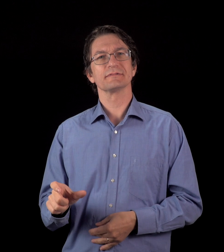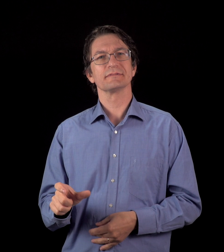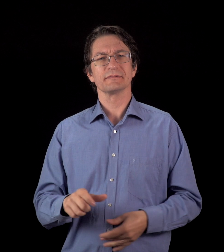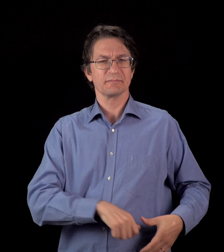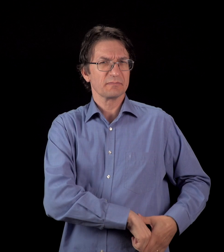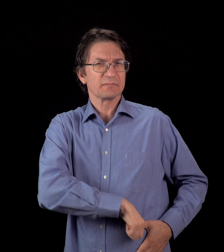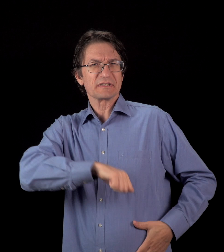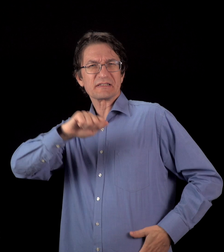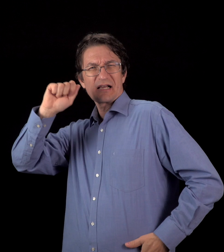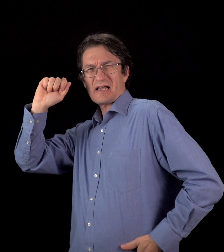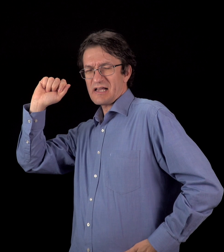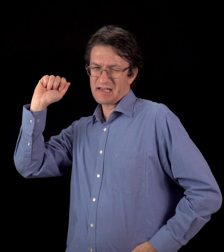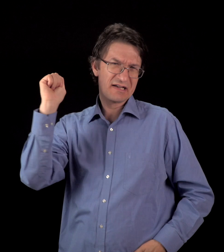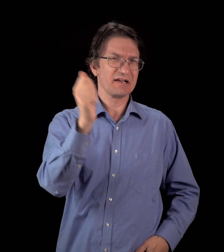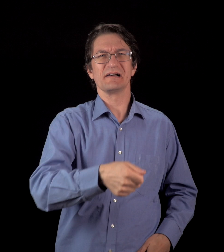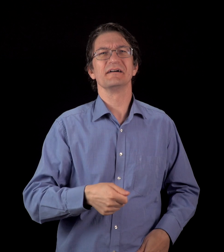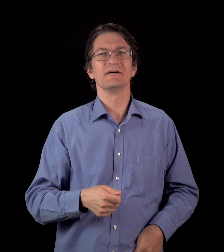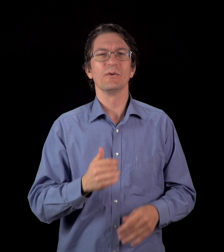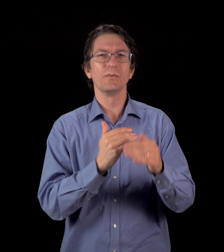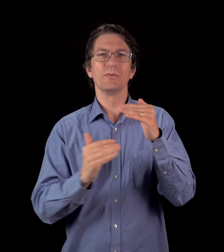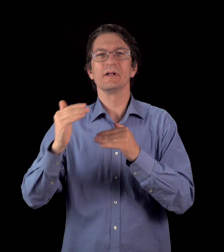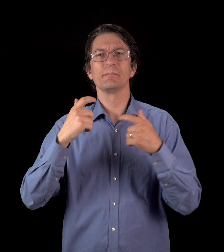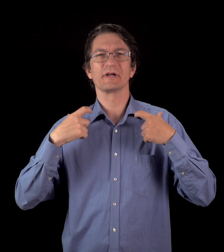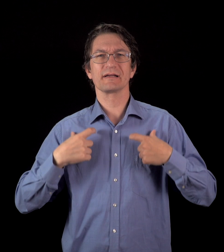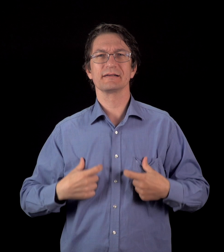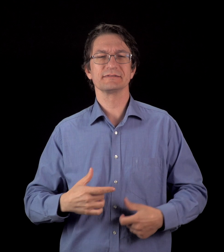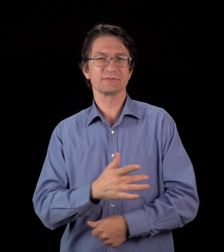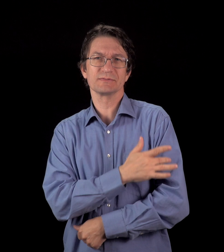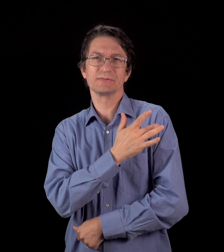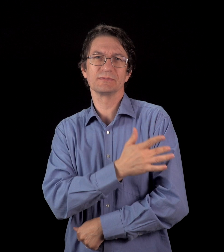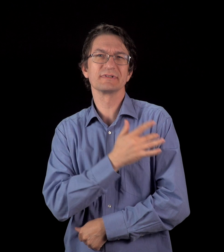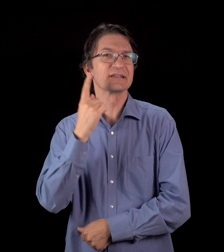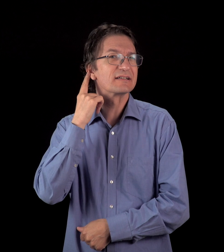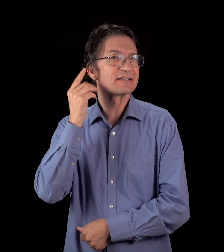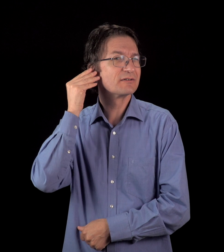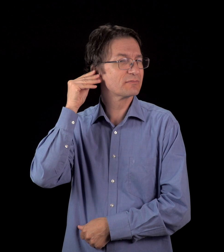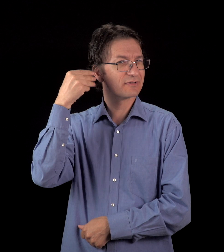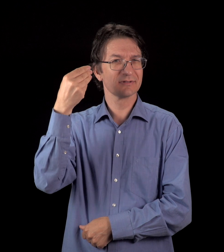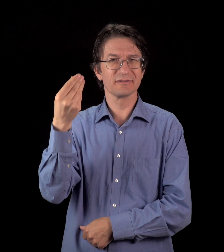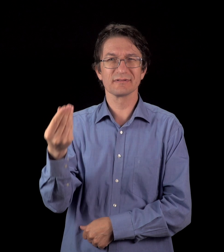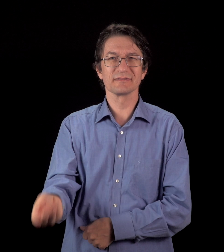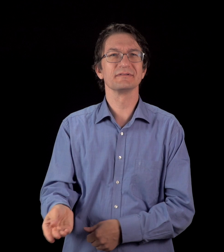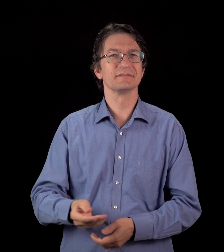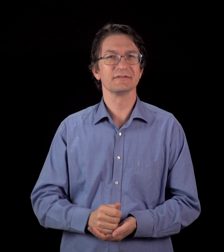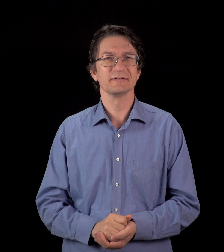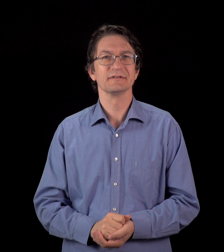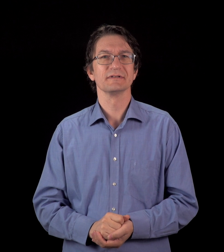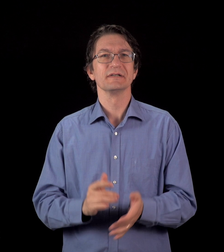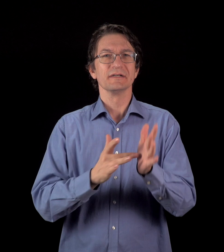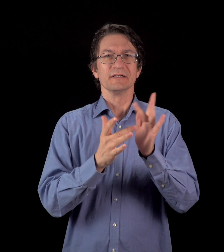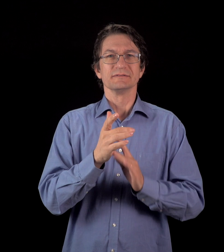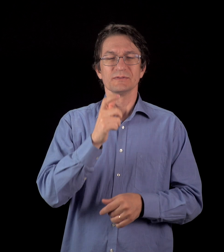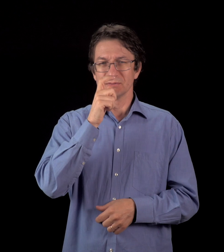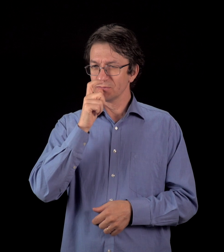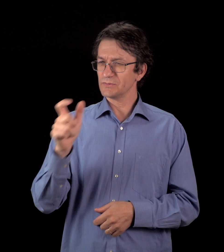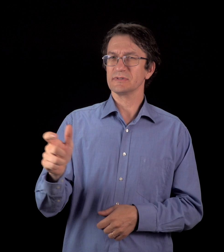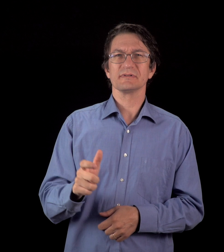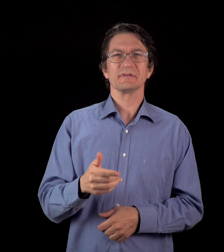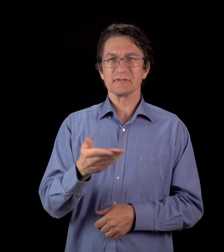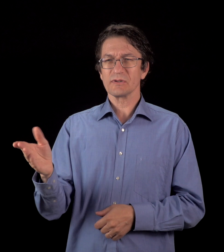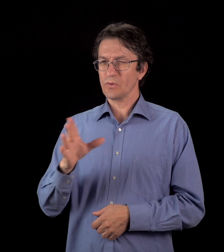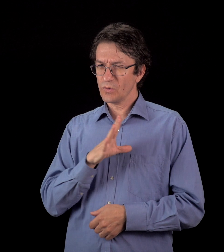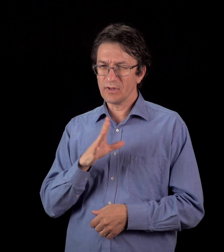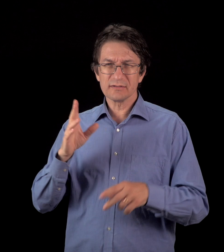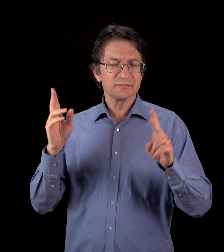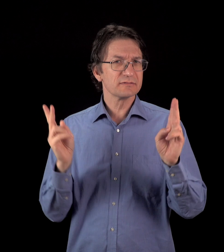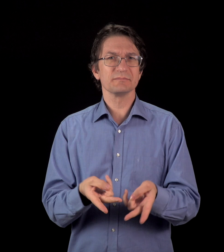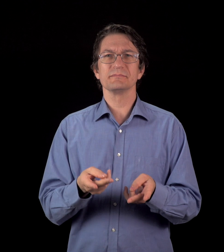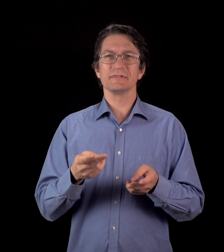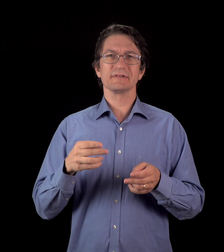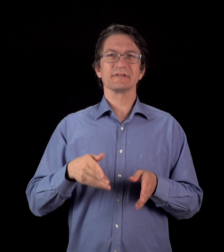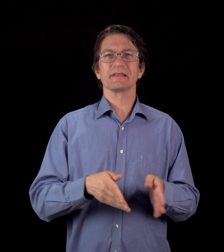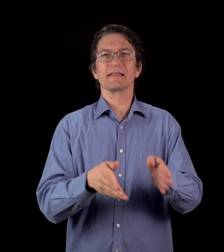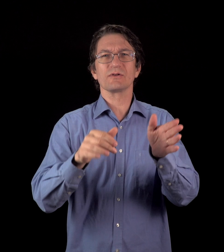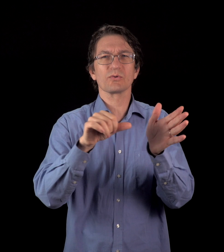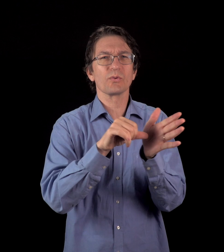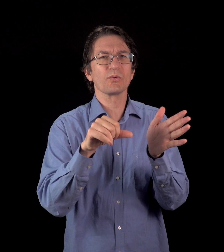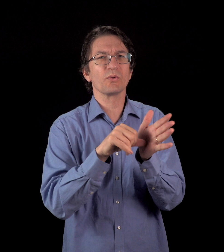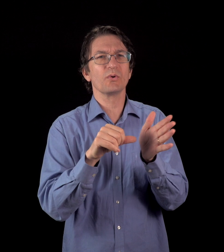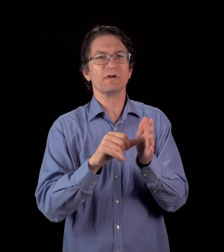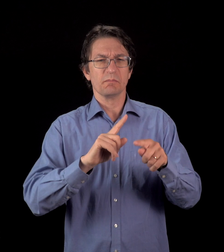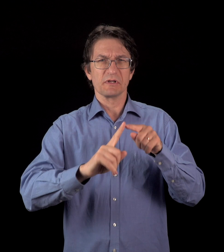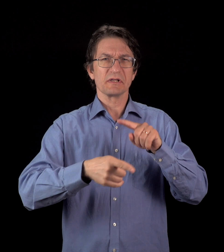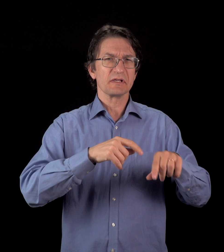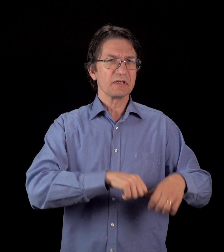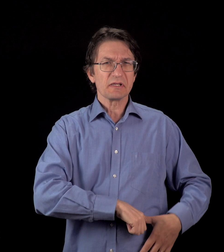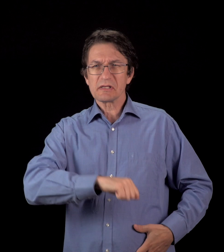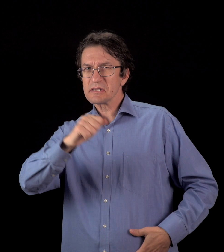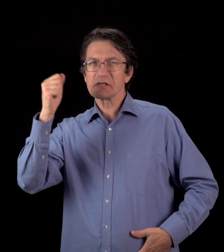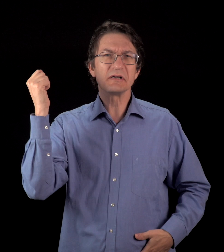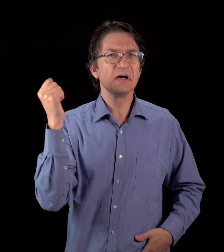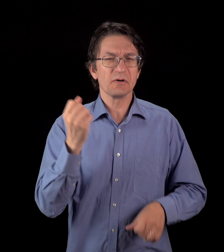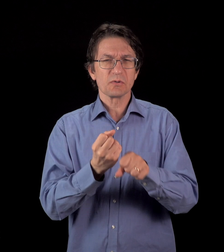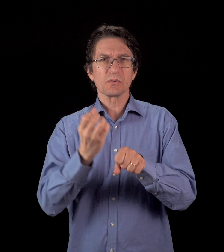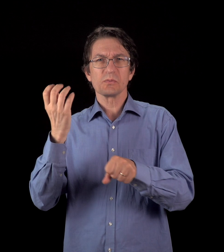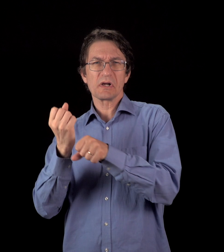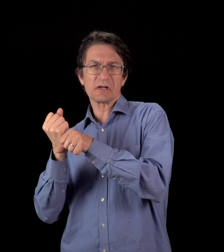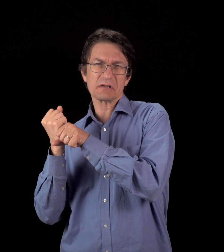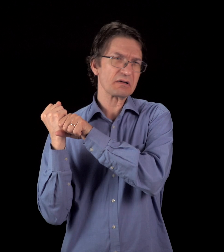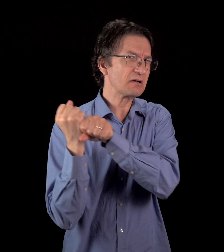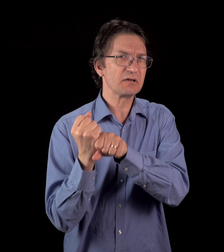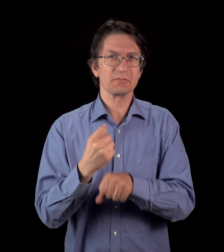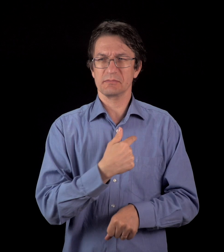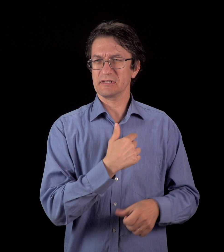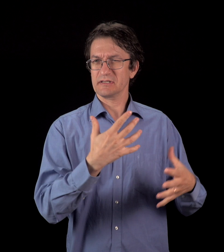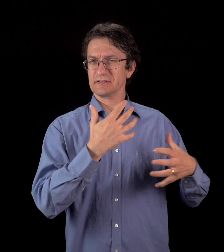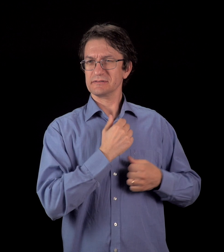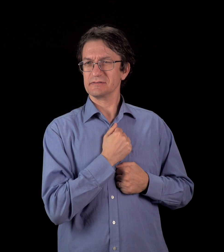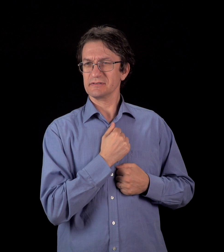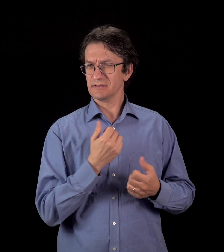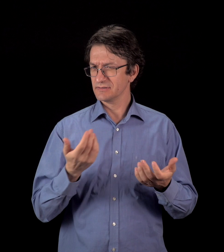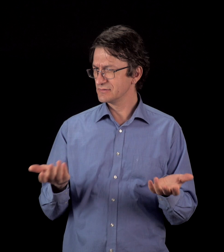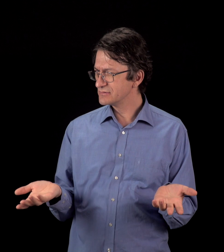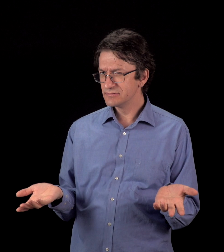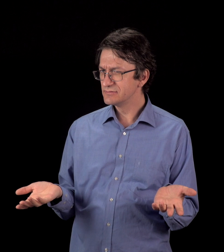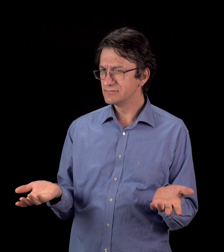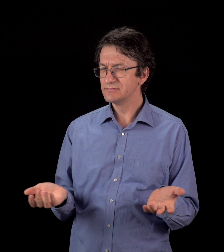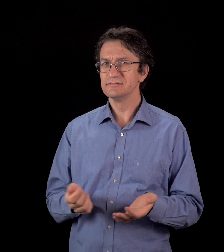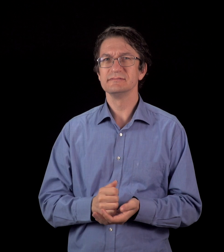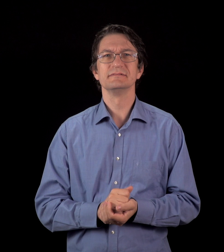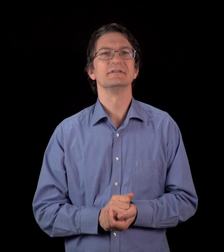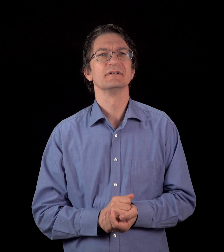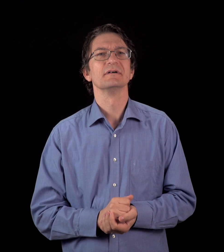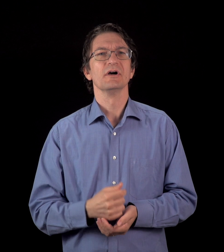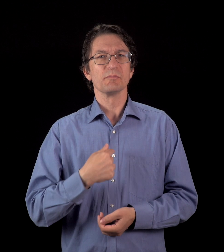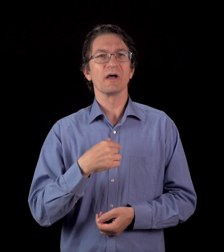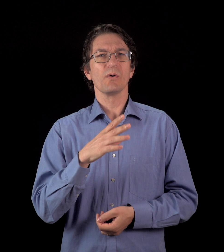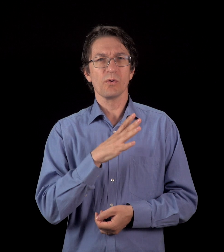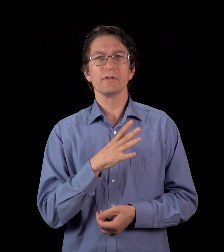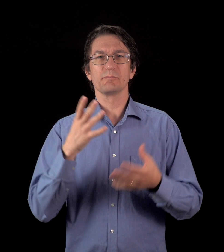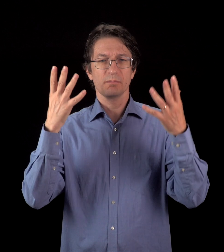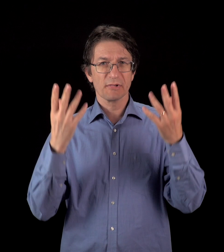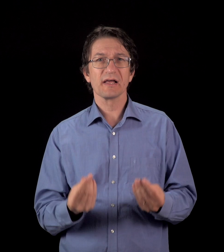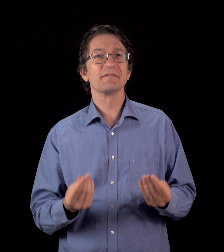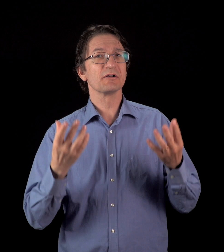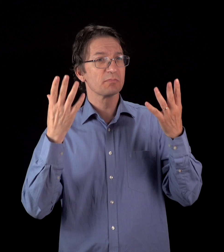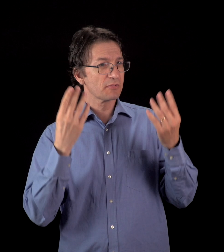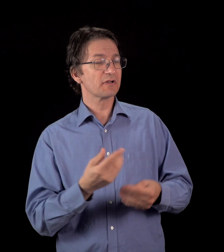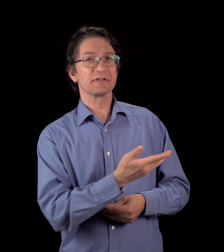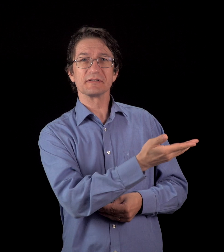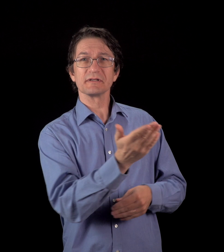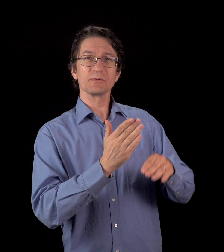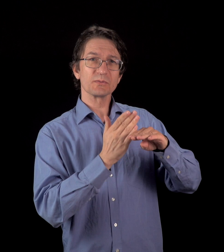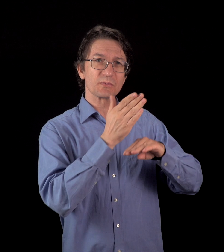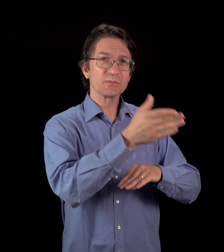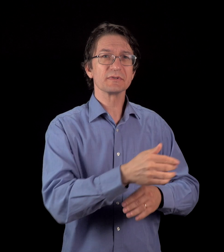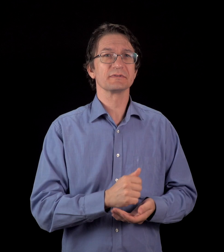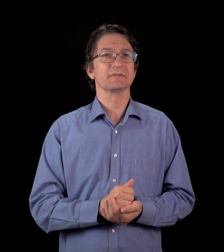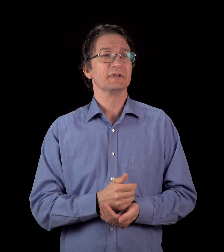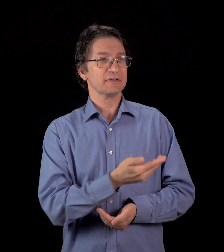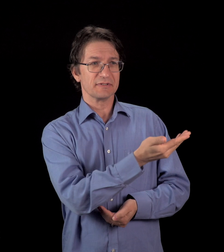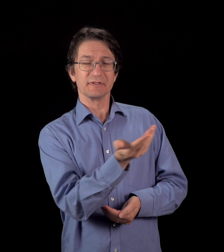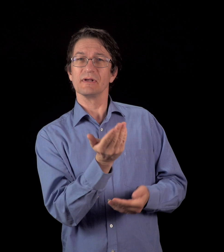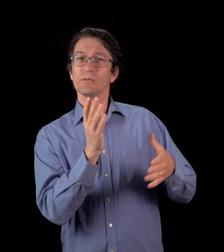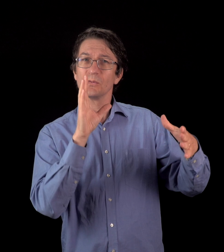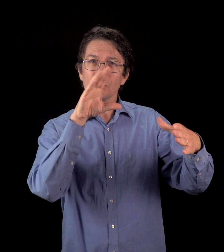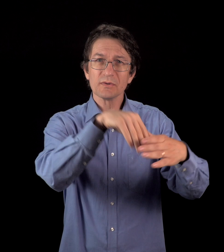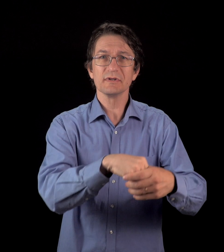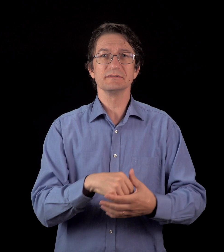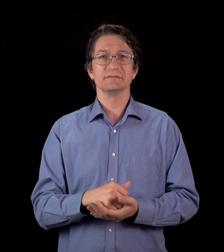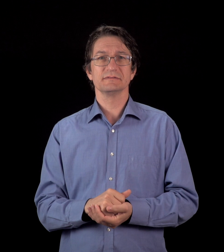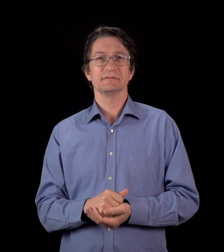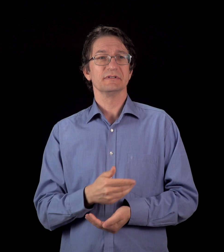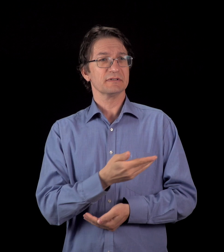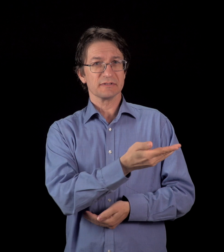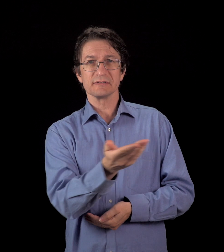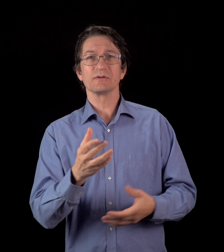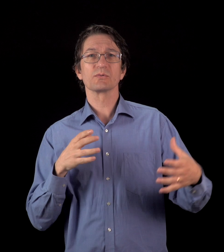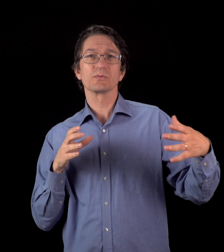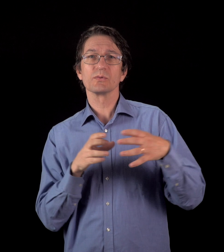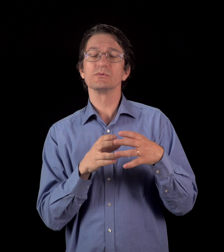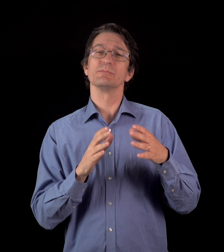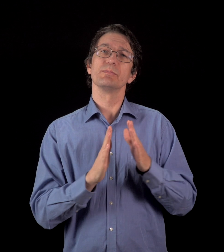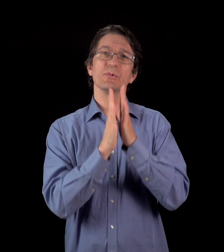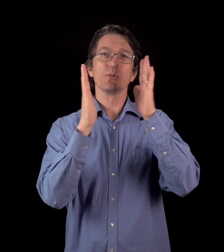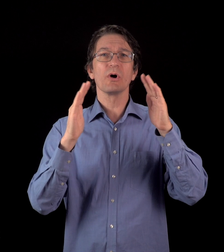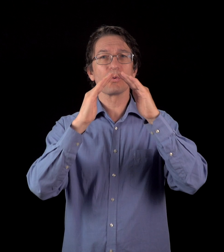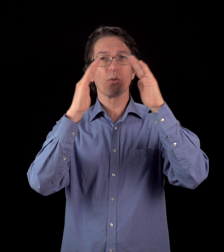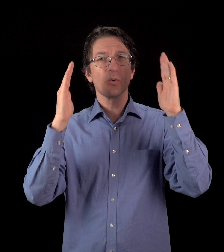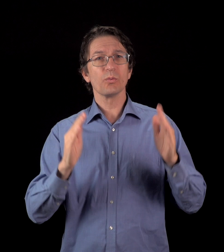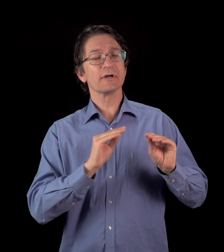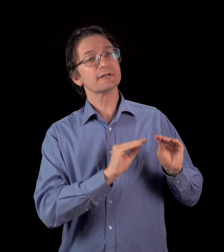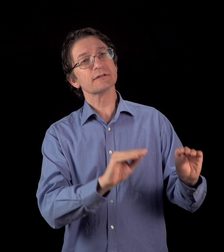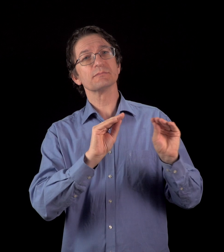Jesus asked the crowd, “Have you come out with swords and clubs to arrest Me as you would an outlaw? Every day I was with you, teaching in the temple courts, and you did not arrest Me.